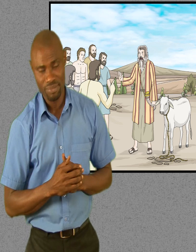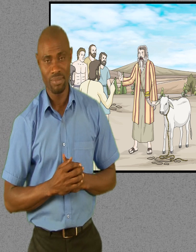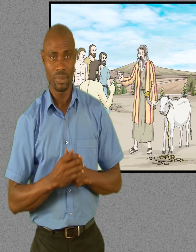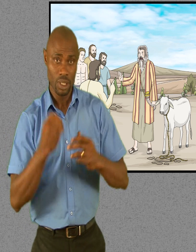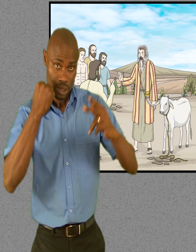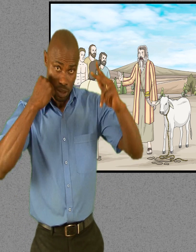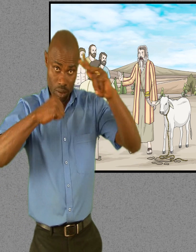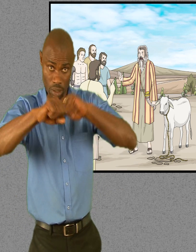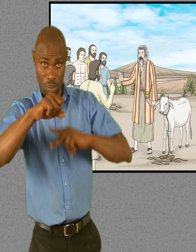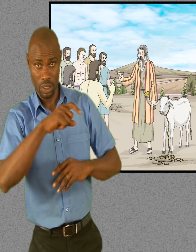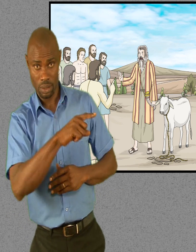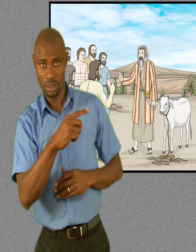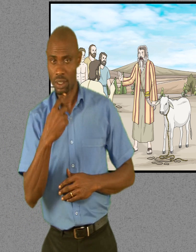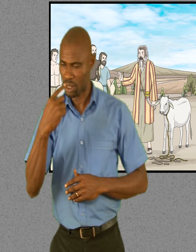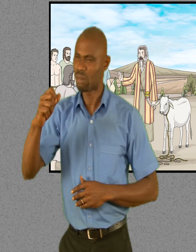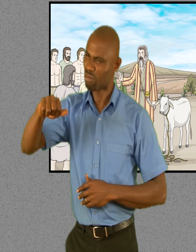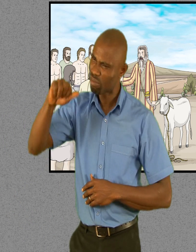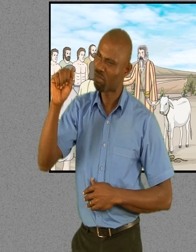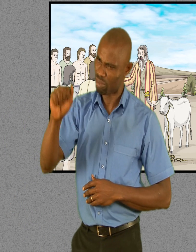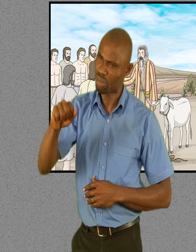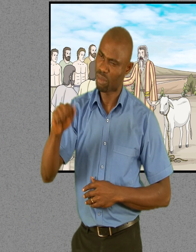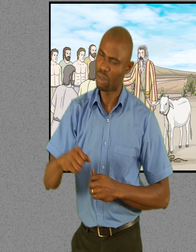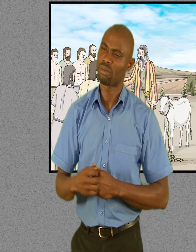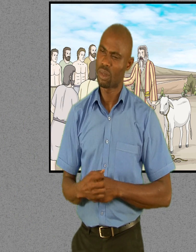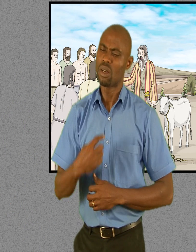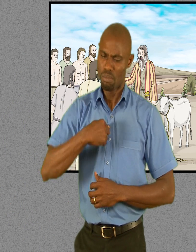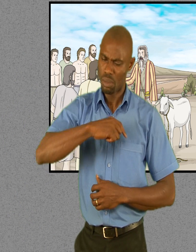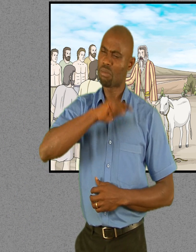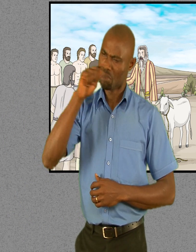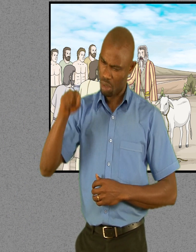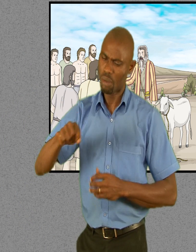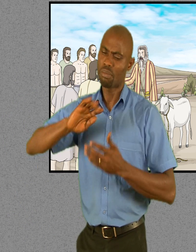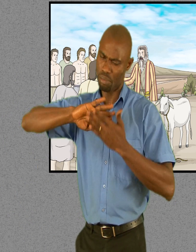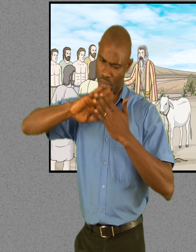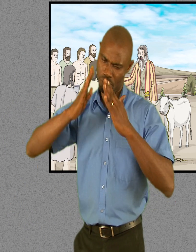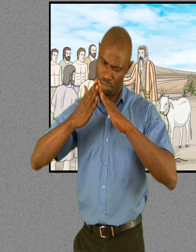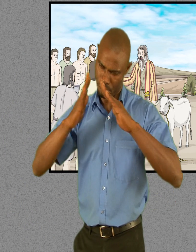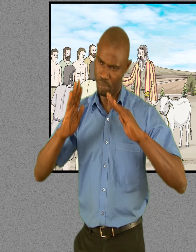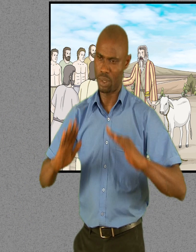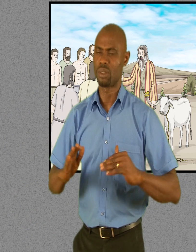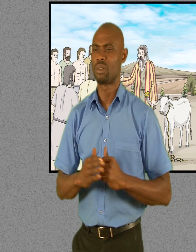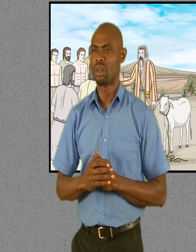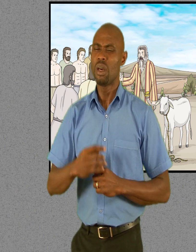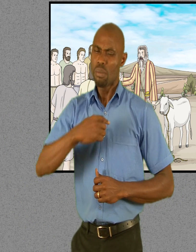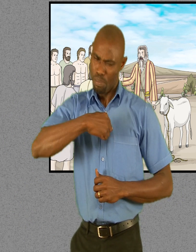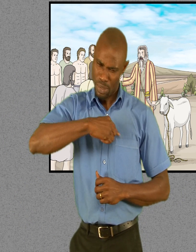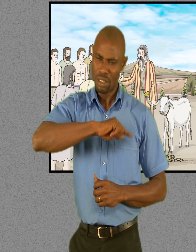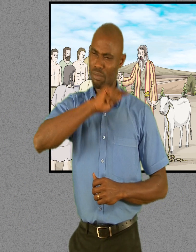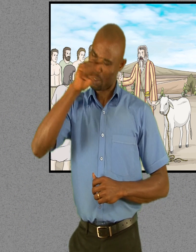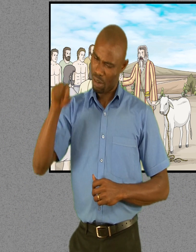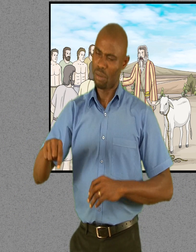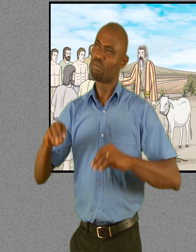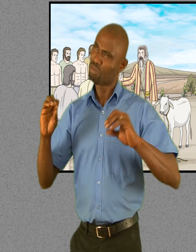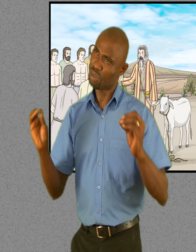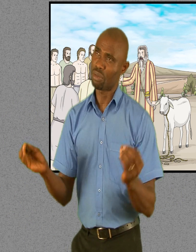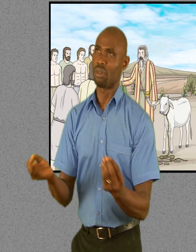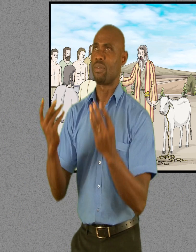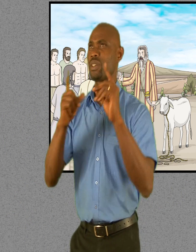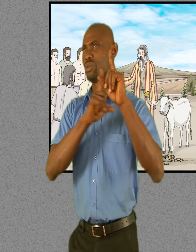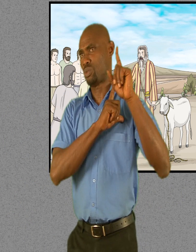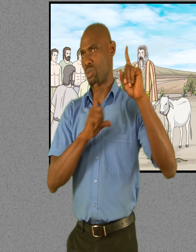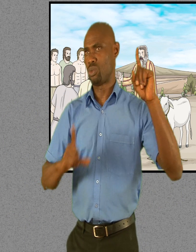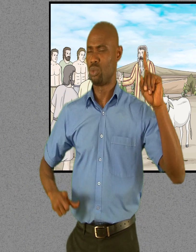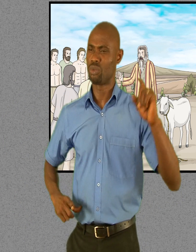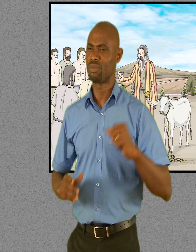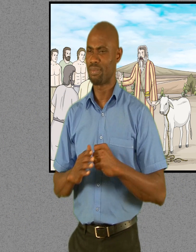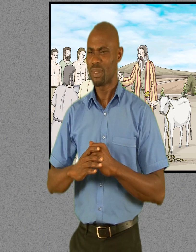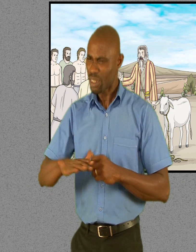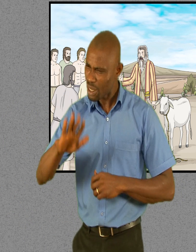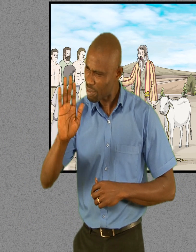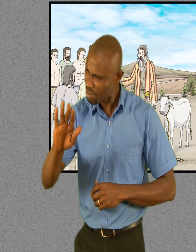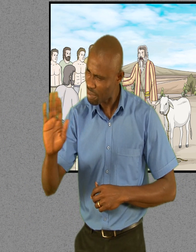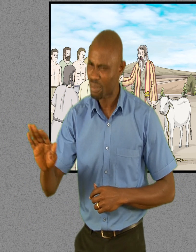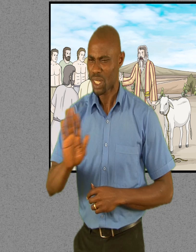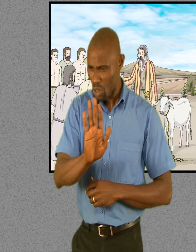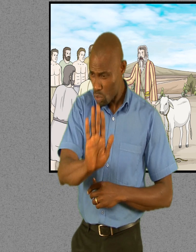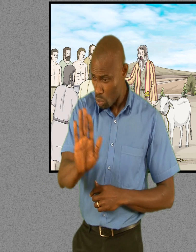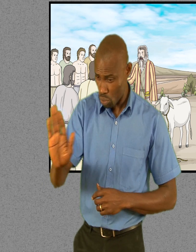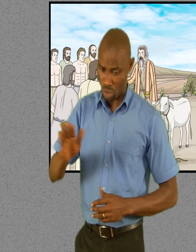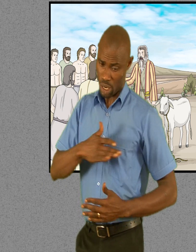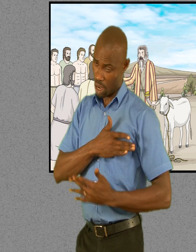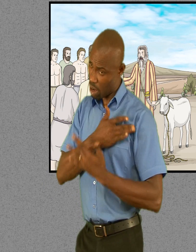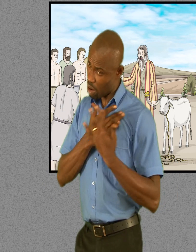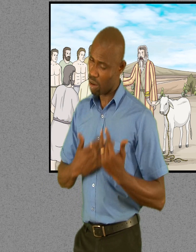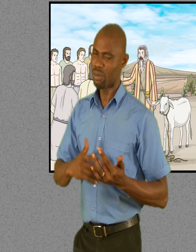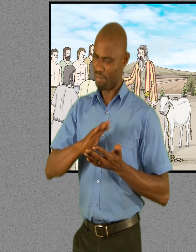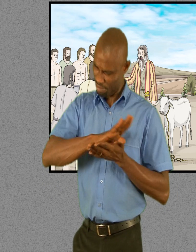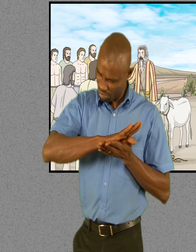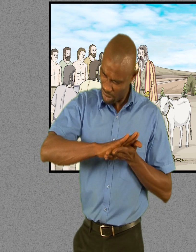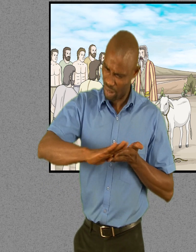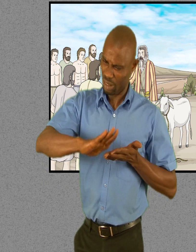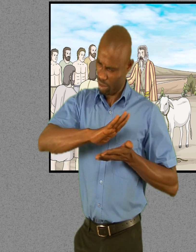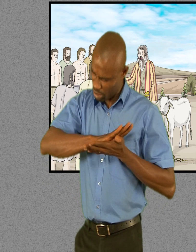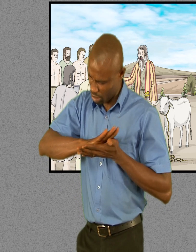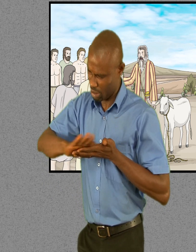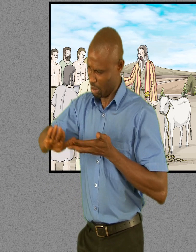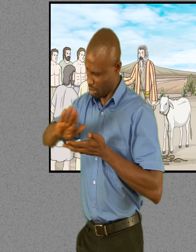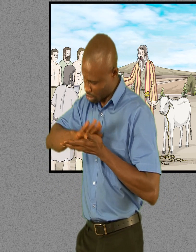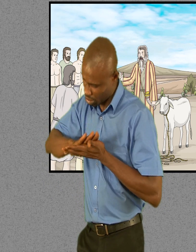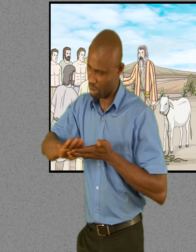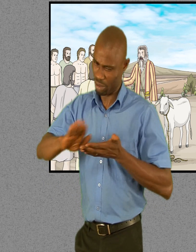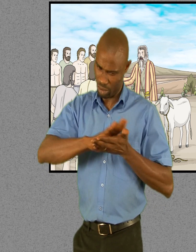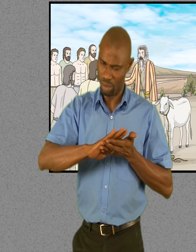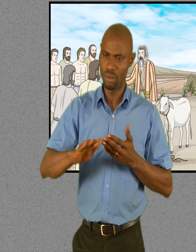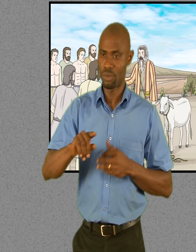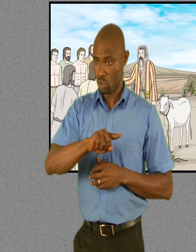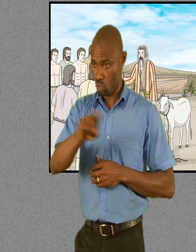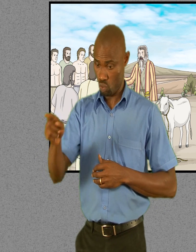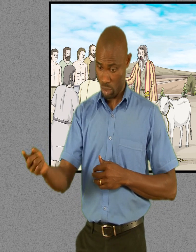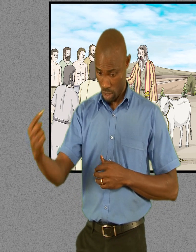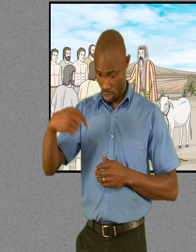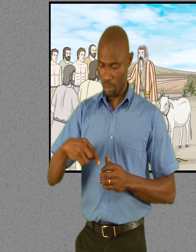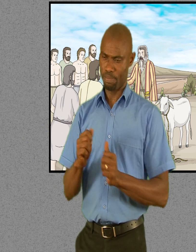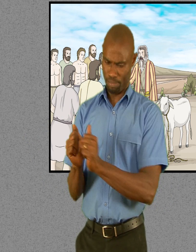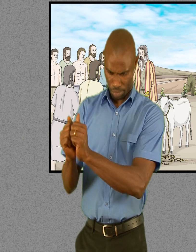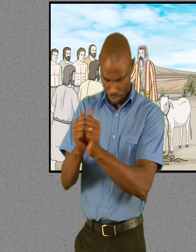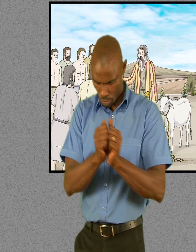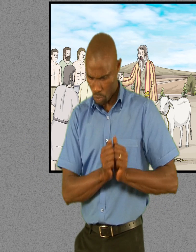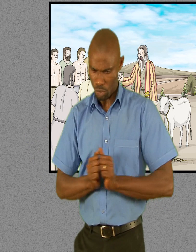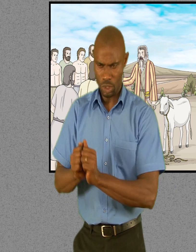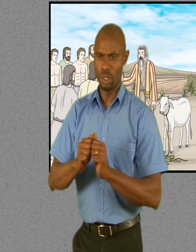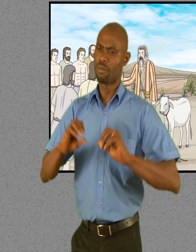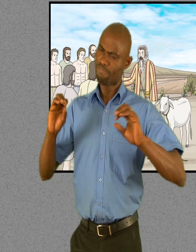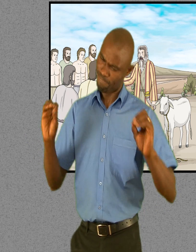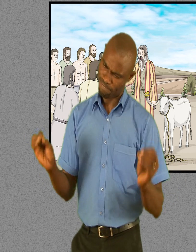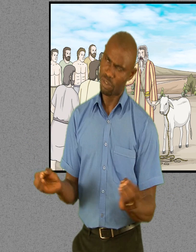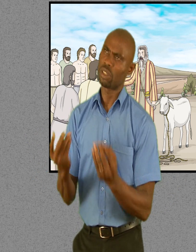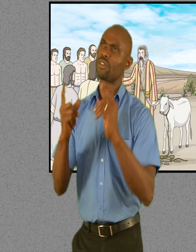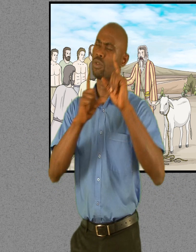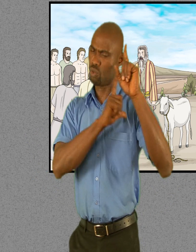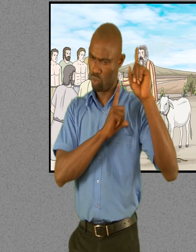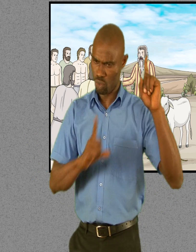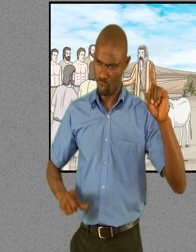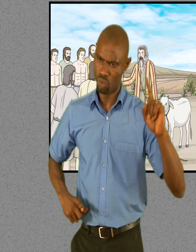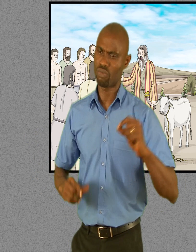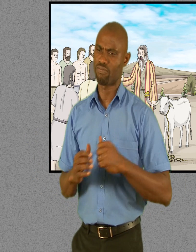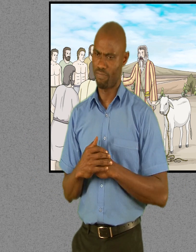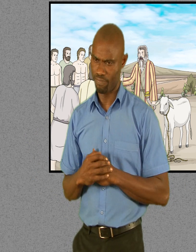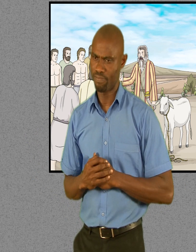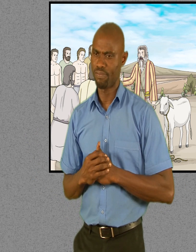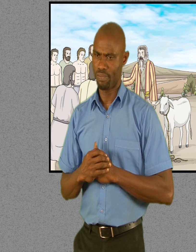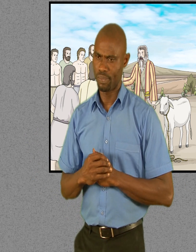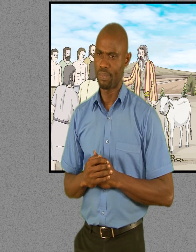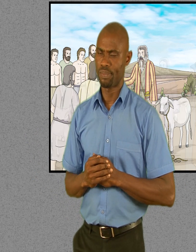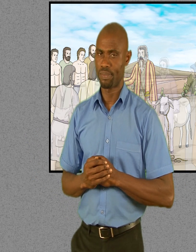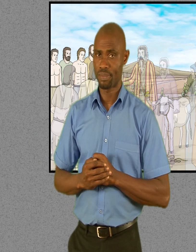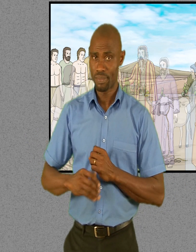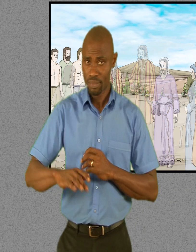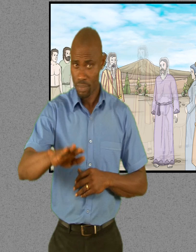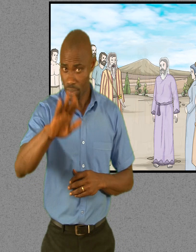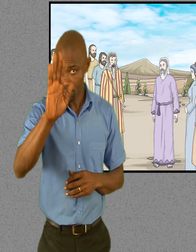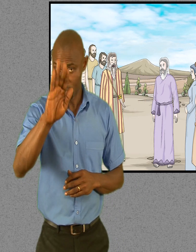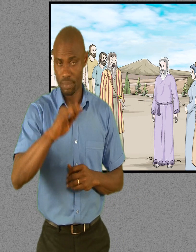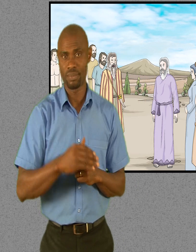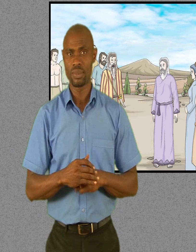“I have come to sacrifice to the LORD. Consecrate yourselves and come with me to the sacrifice.”